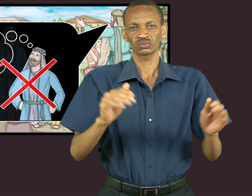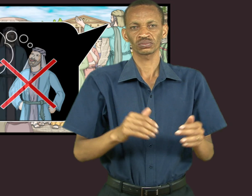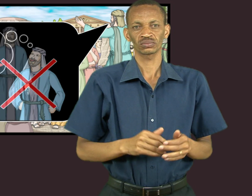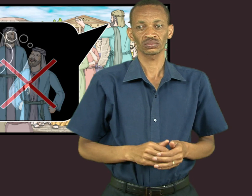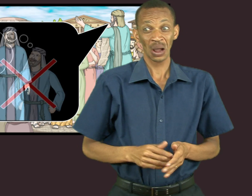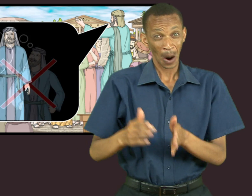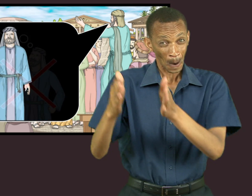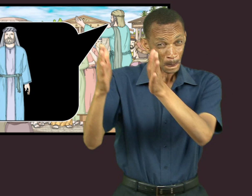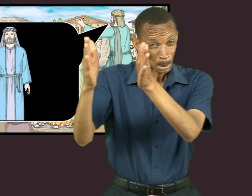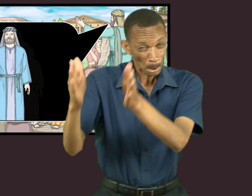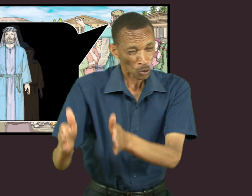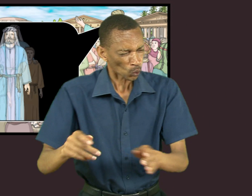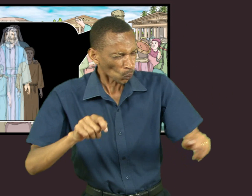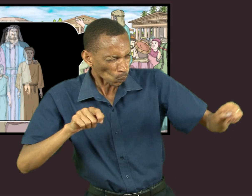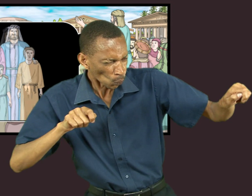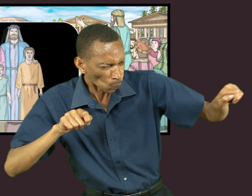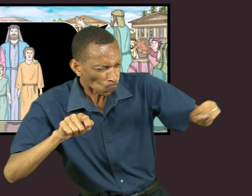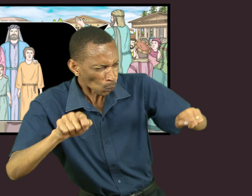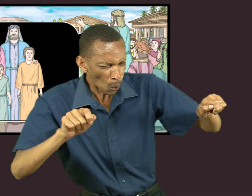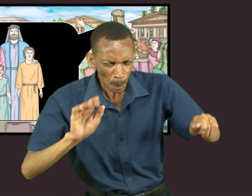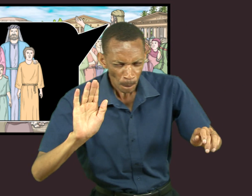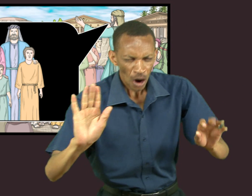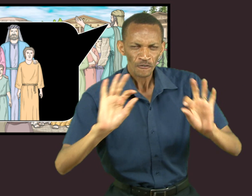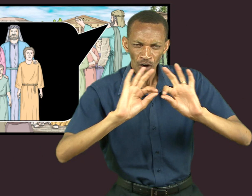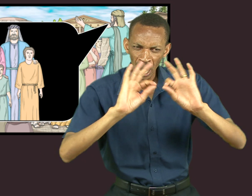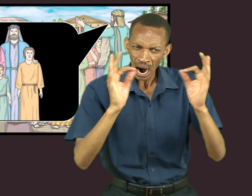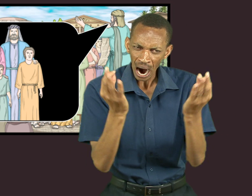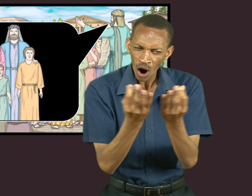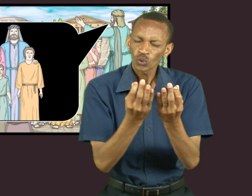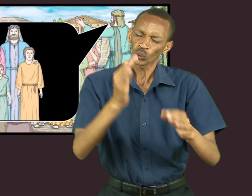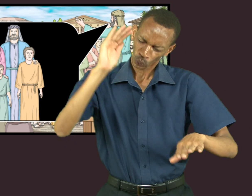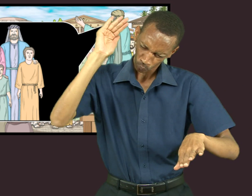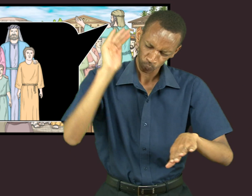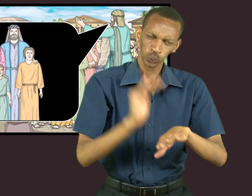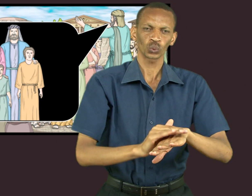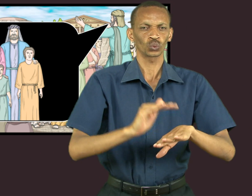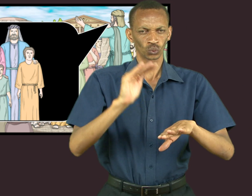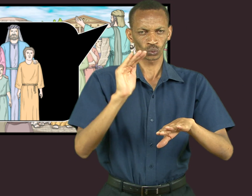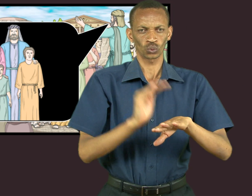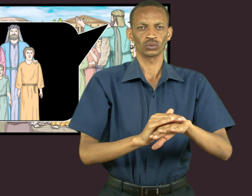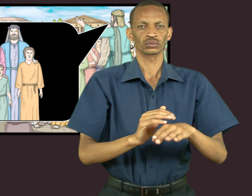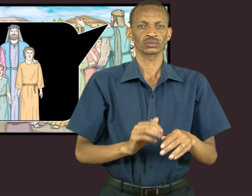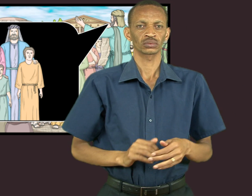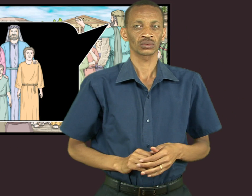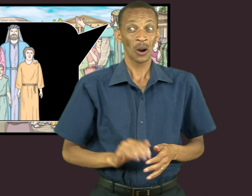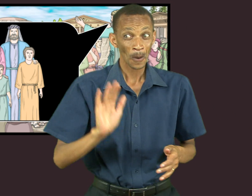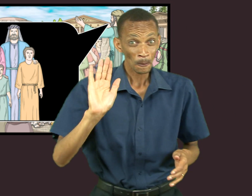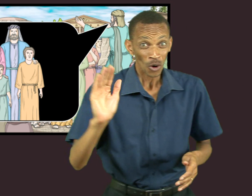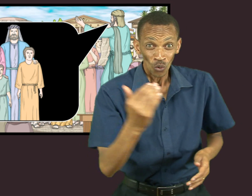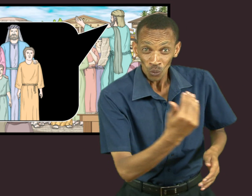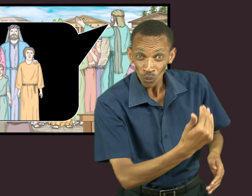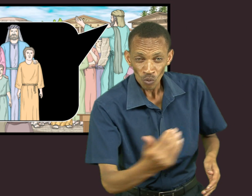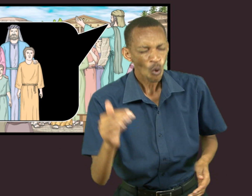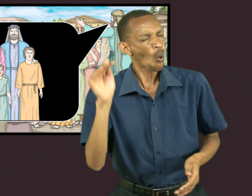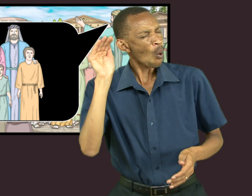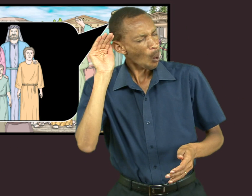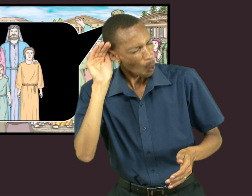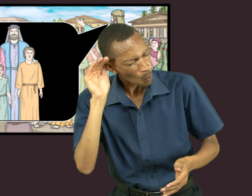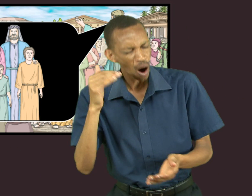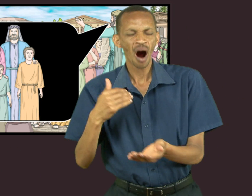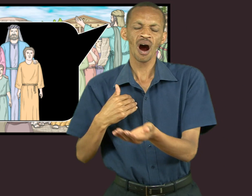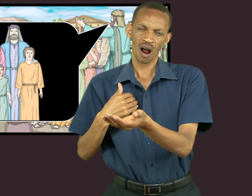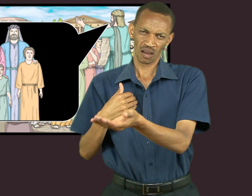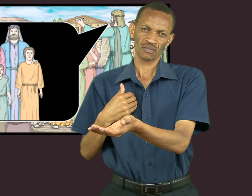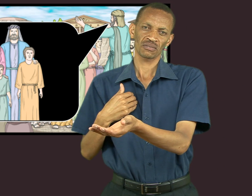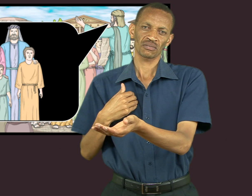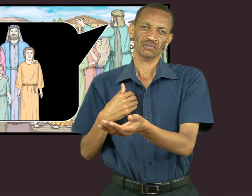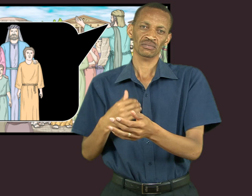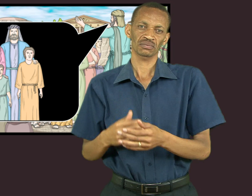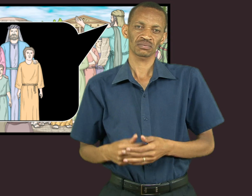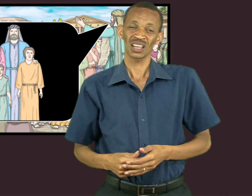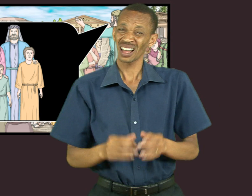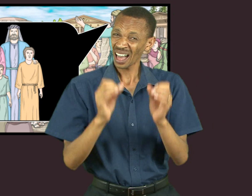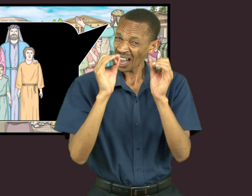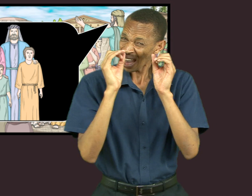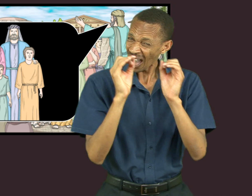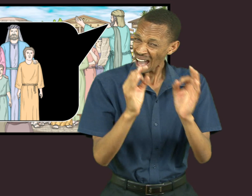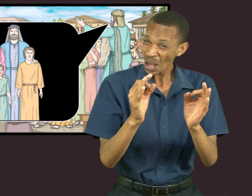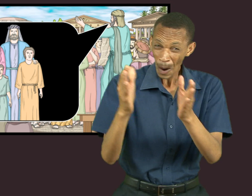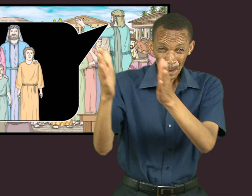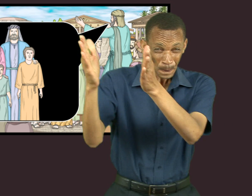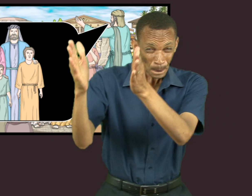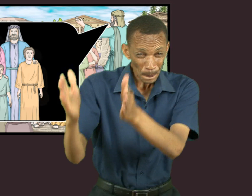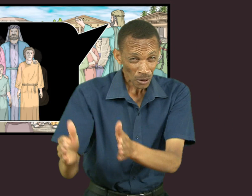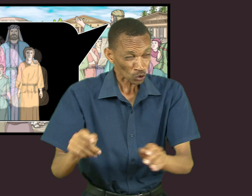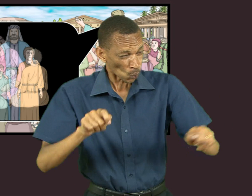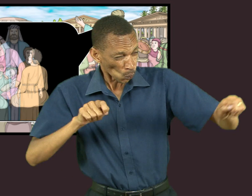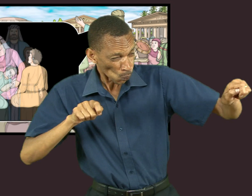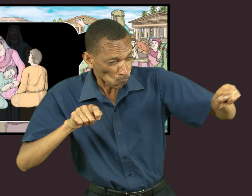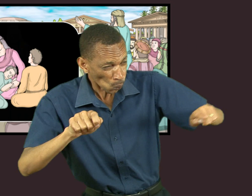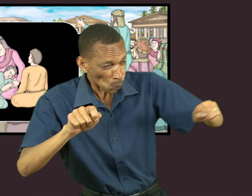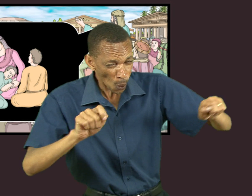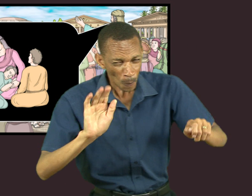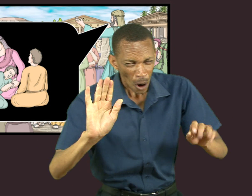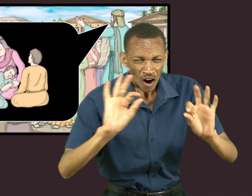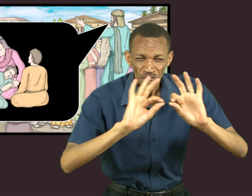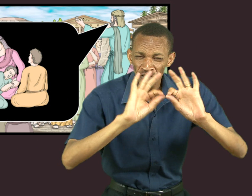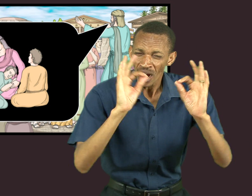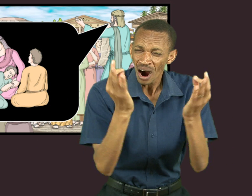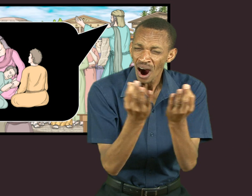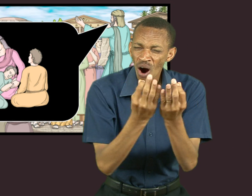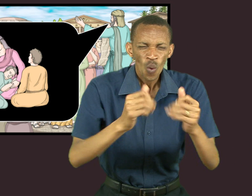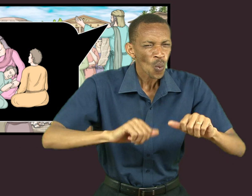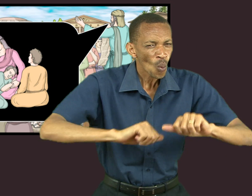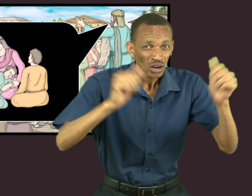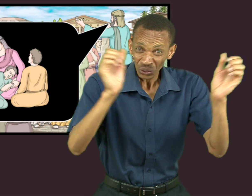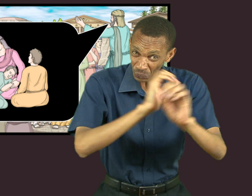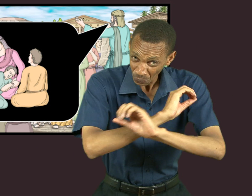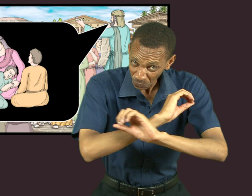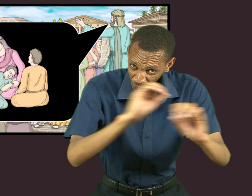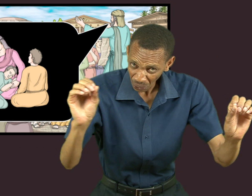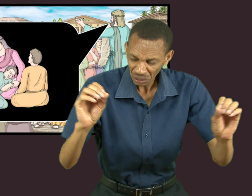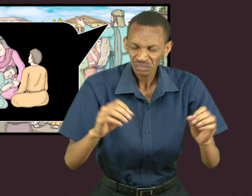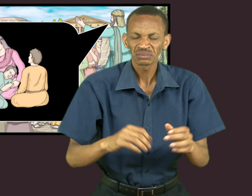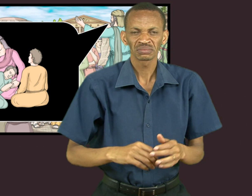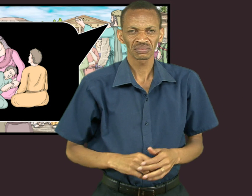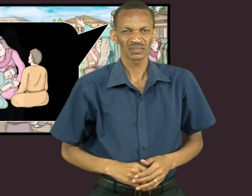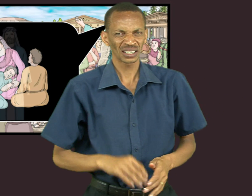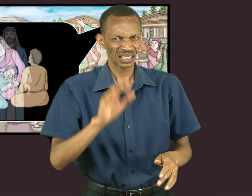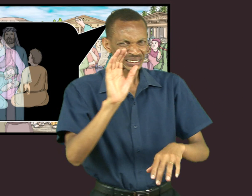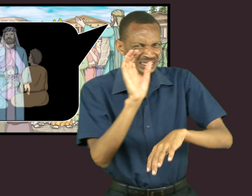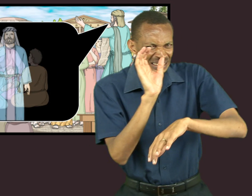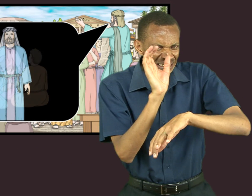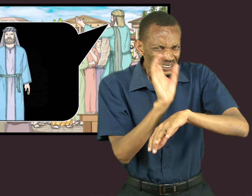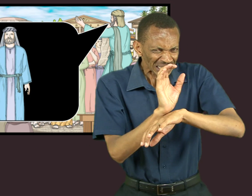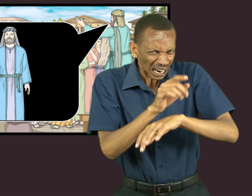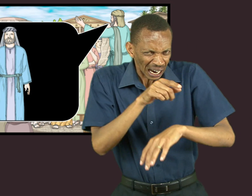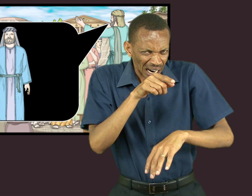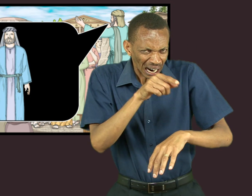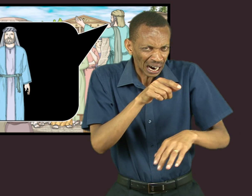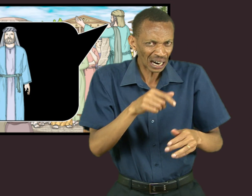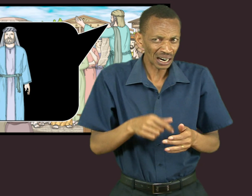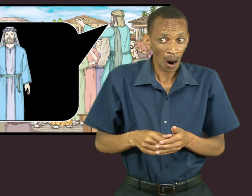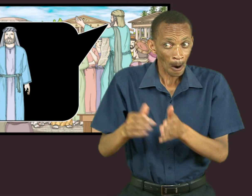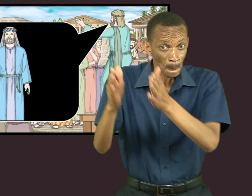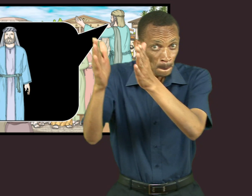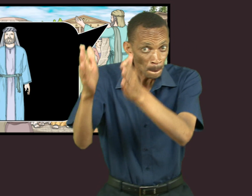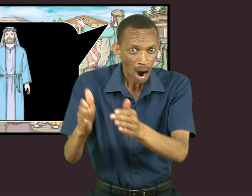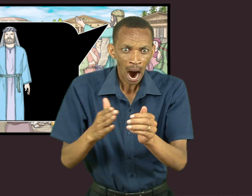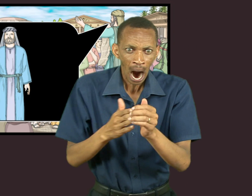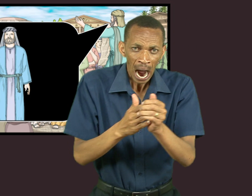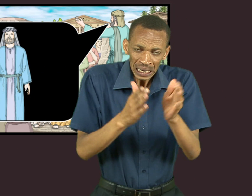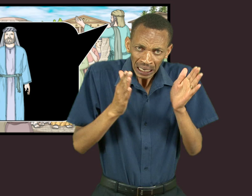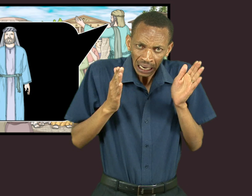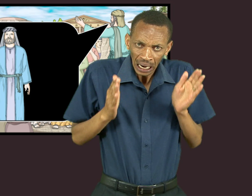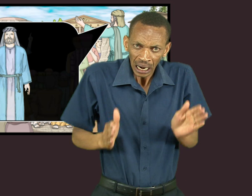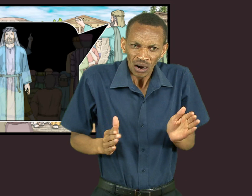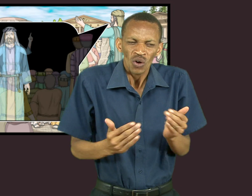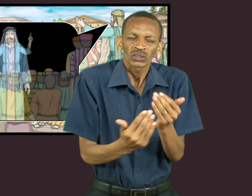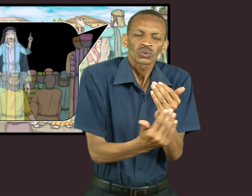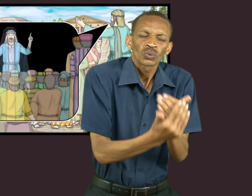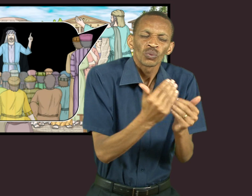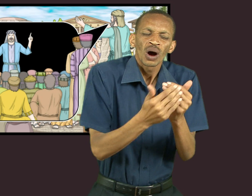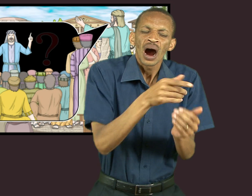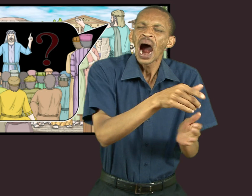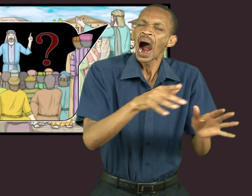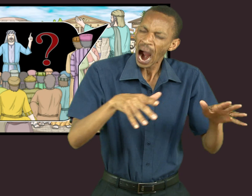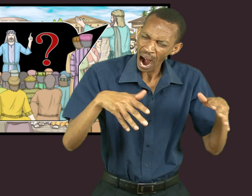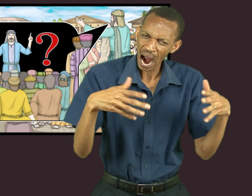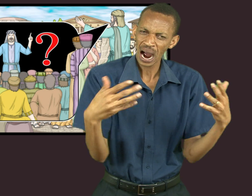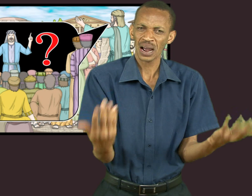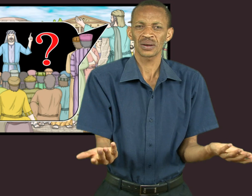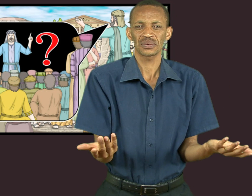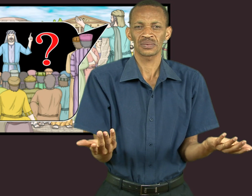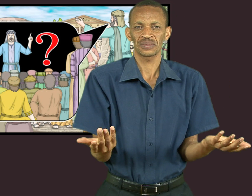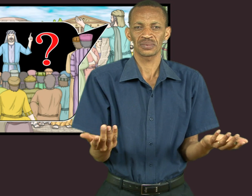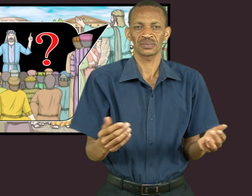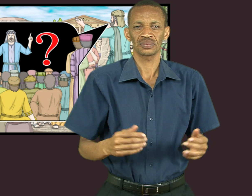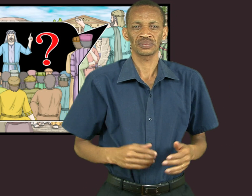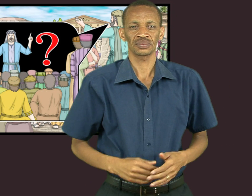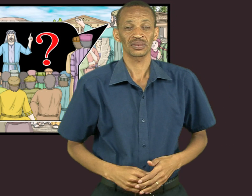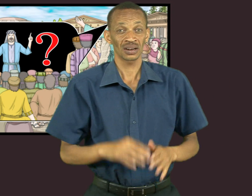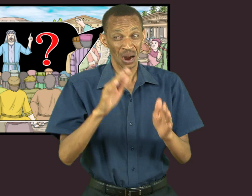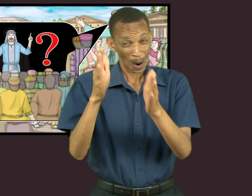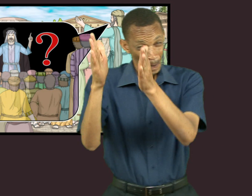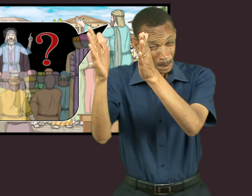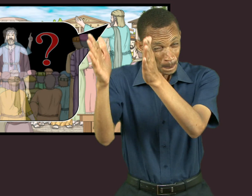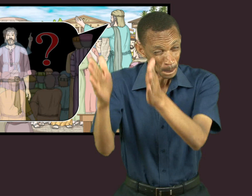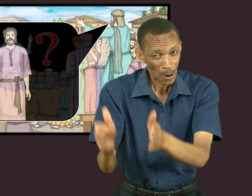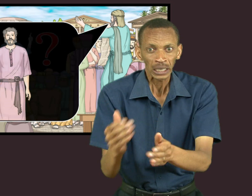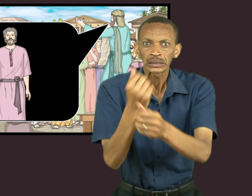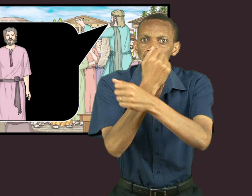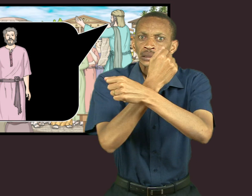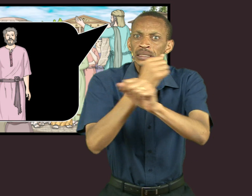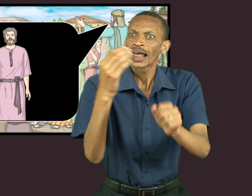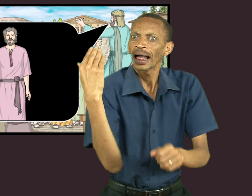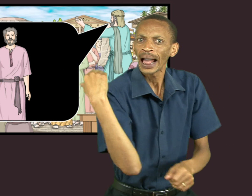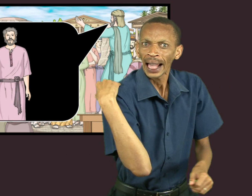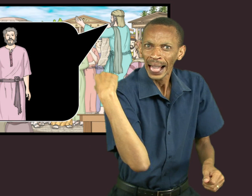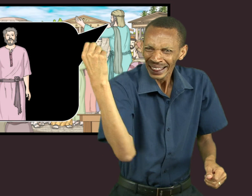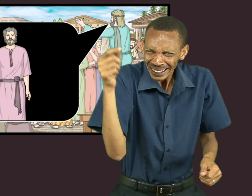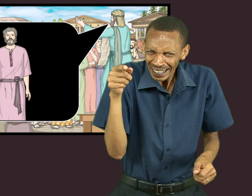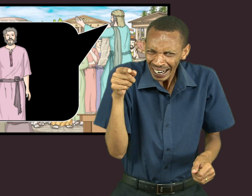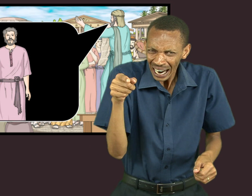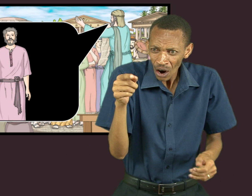An overseer must manage his own household well and keep his children under control, with complete dignity. For if someone does not know how to manage his own household, how can he care for the church of God?